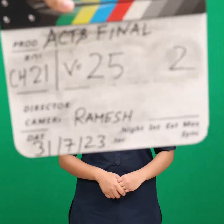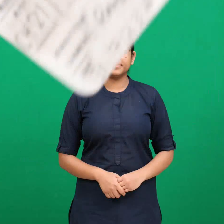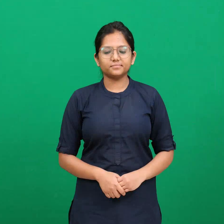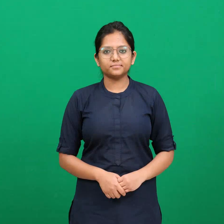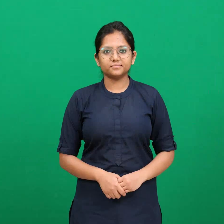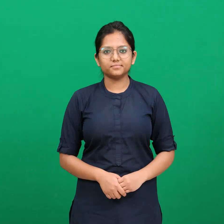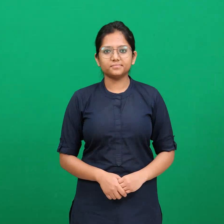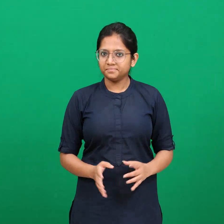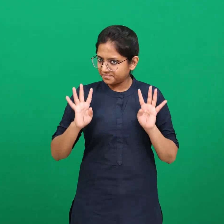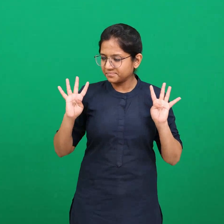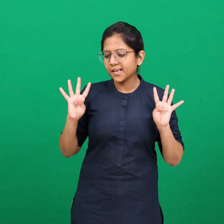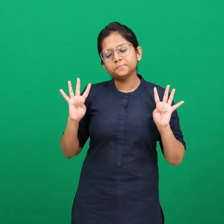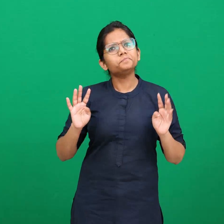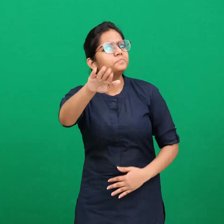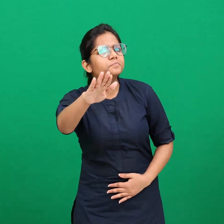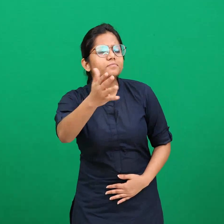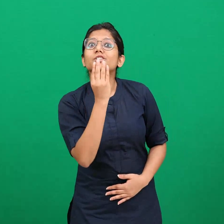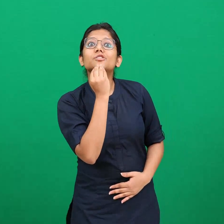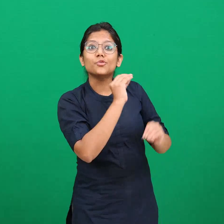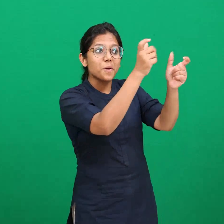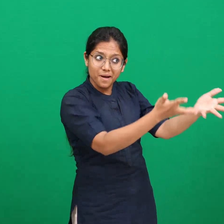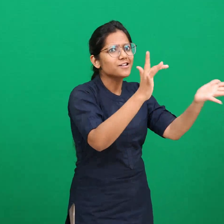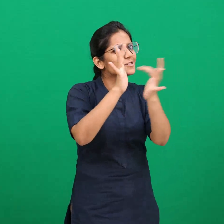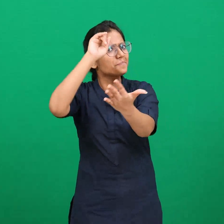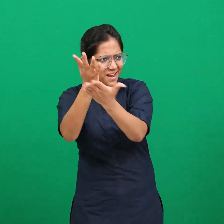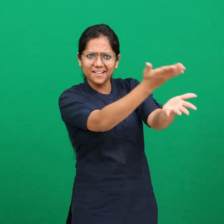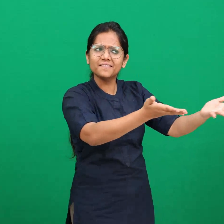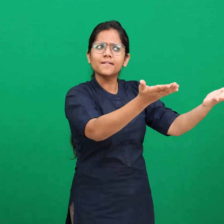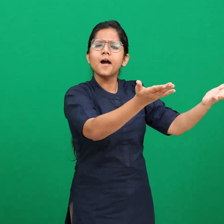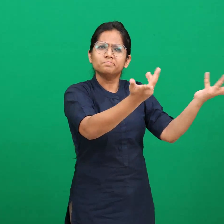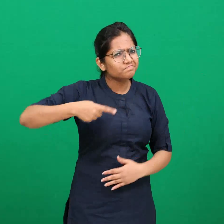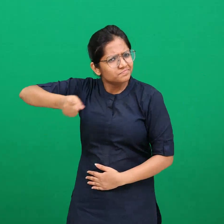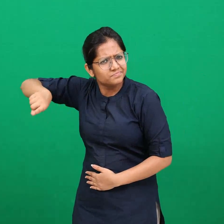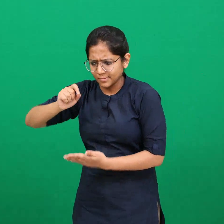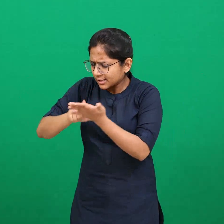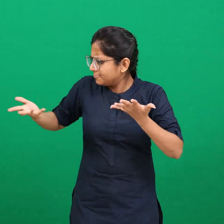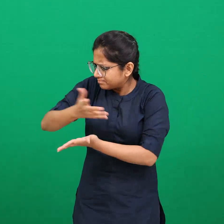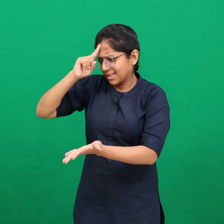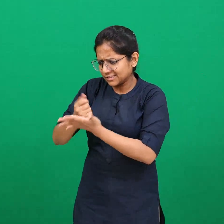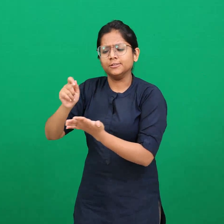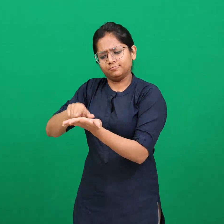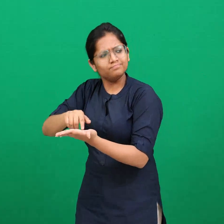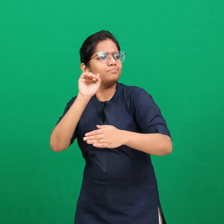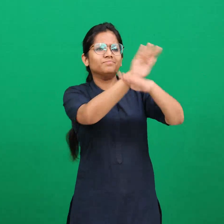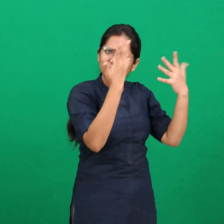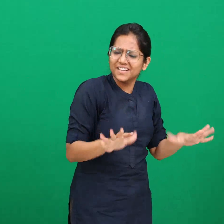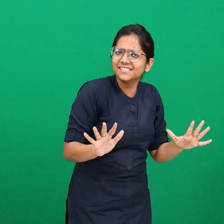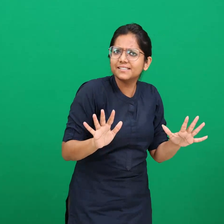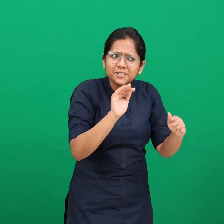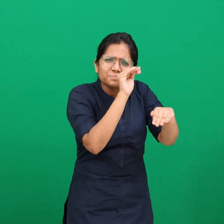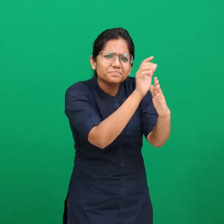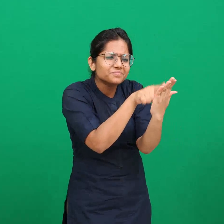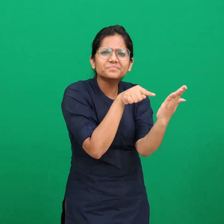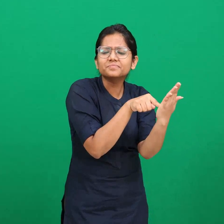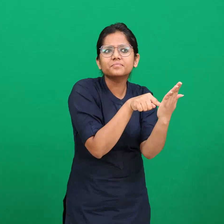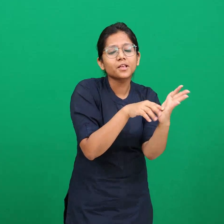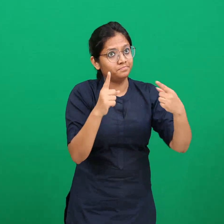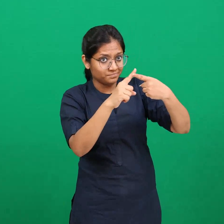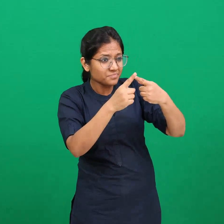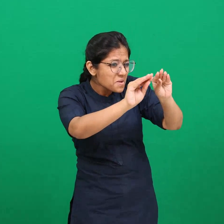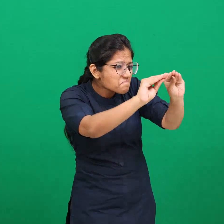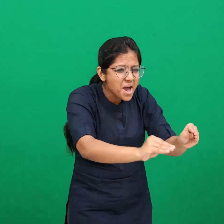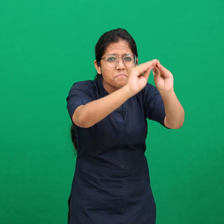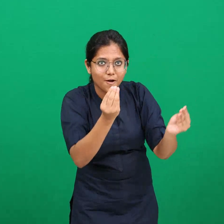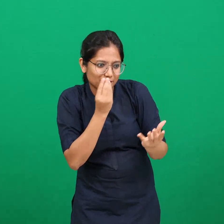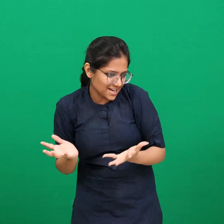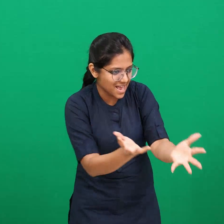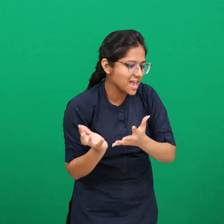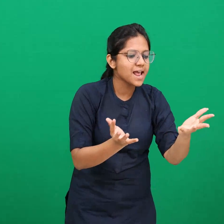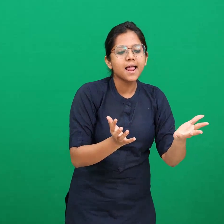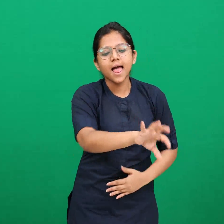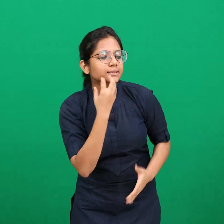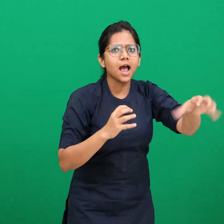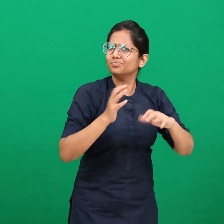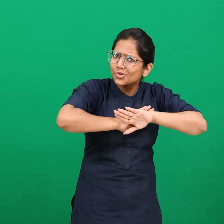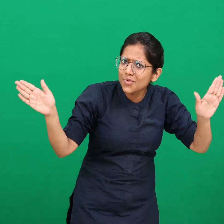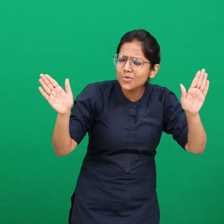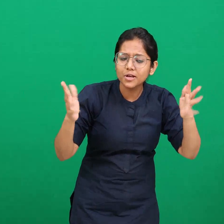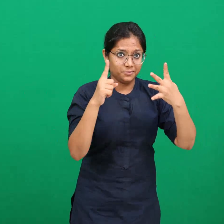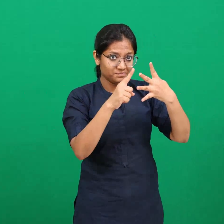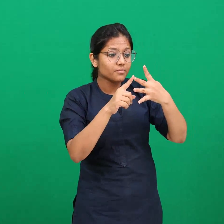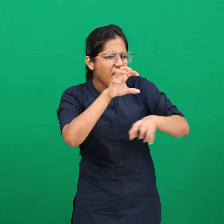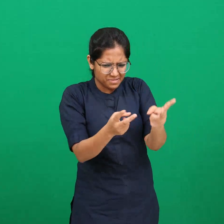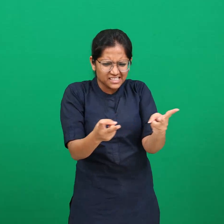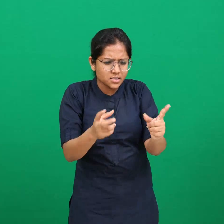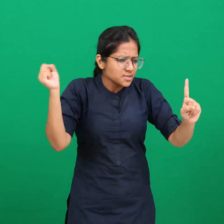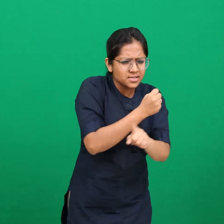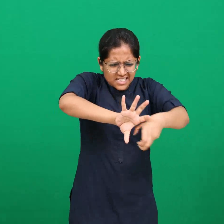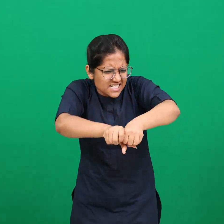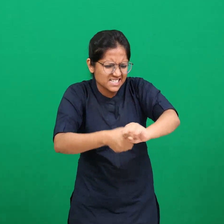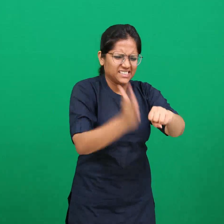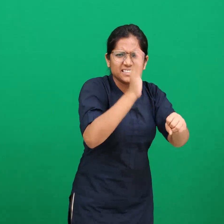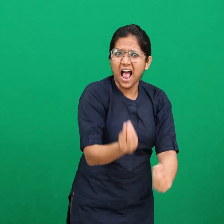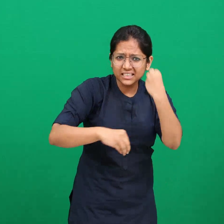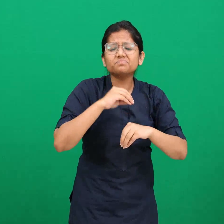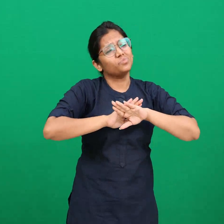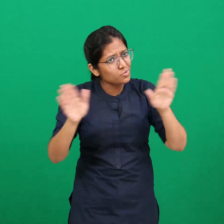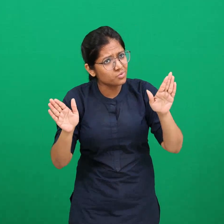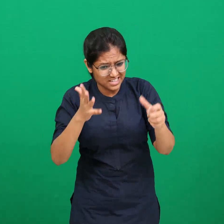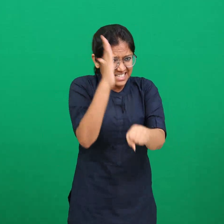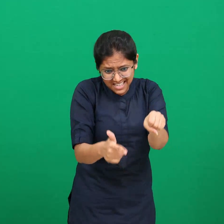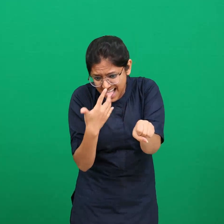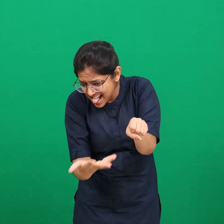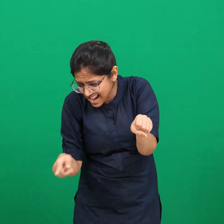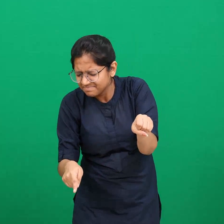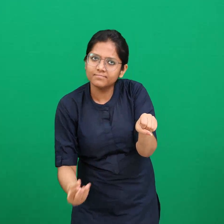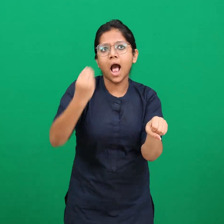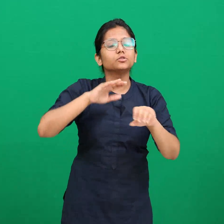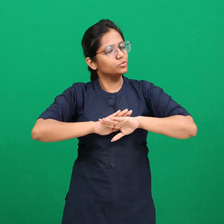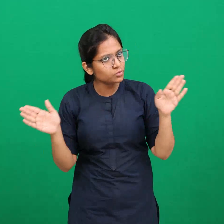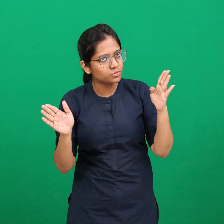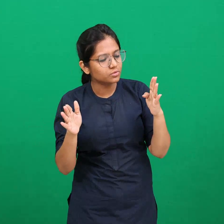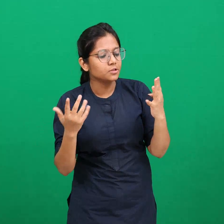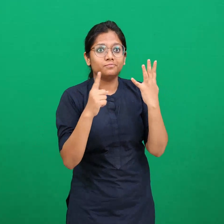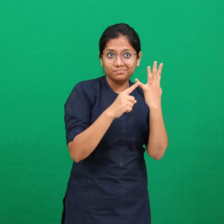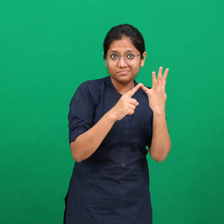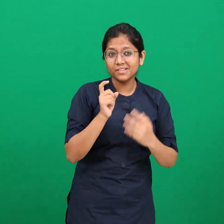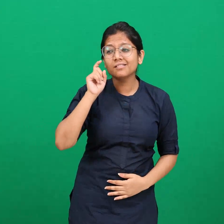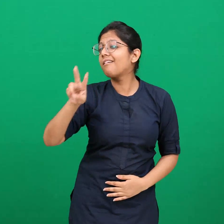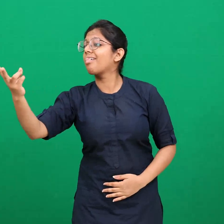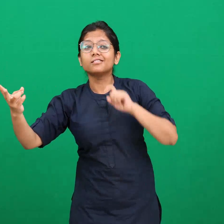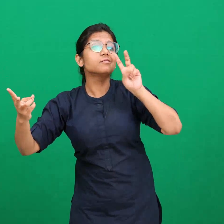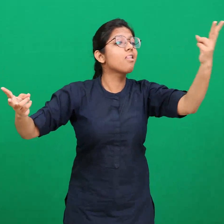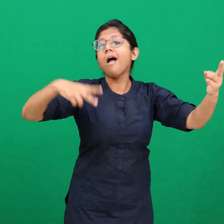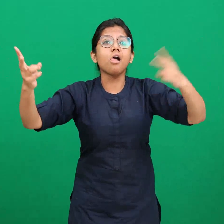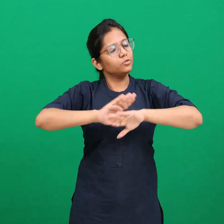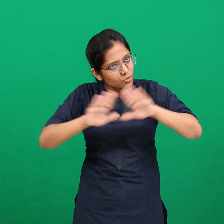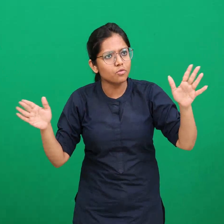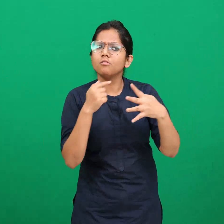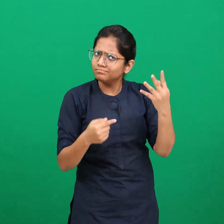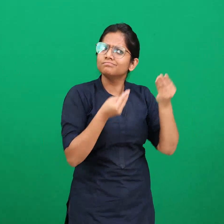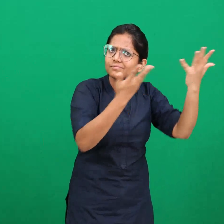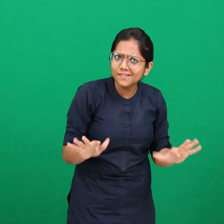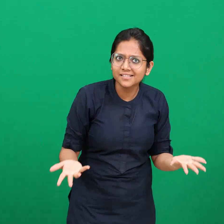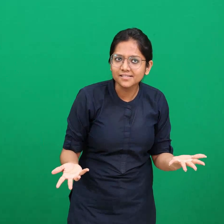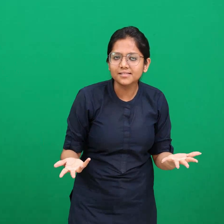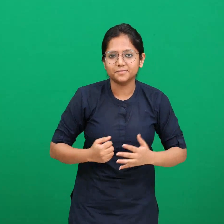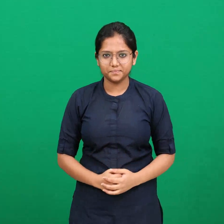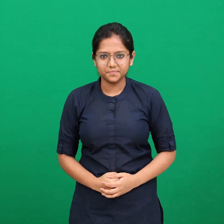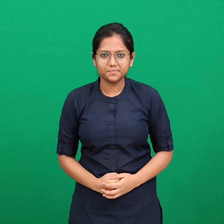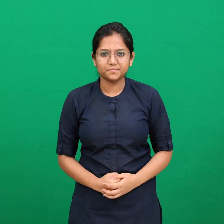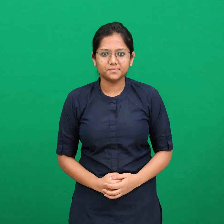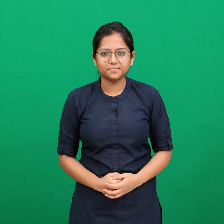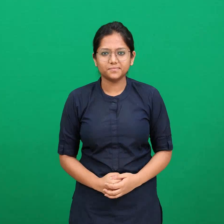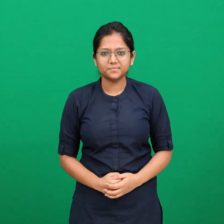As for the Gentile believers, we have written to them our decision that they must abstain from food sacrificed to idols, from blood, from the meat of strangled animals, and from sexual immorality."